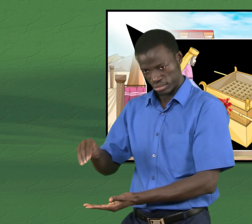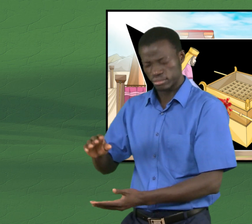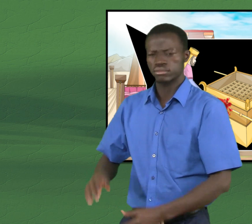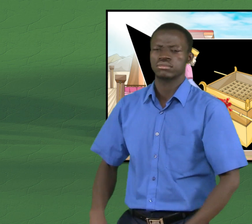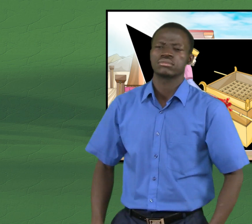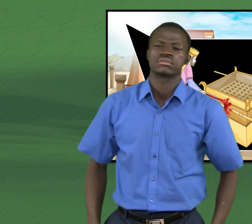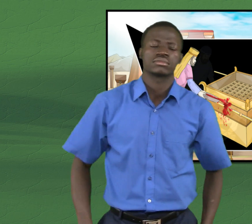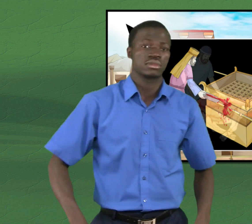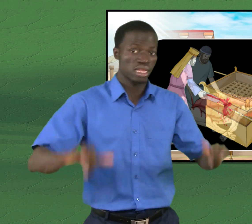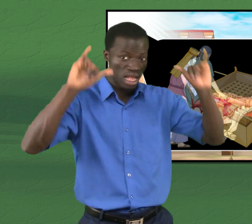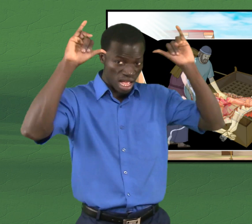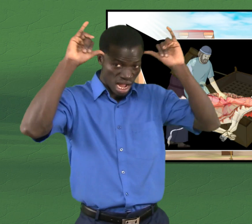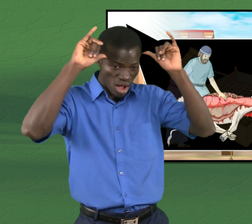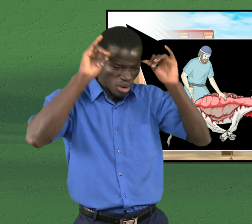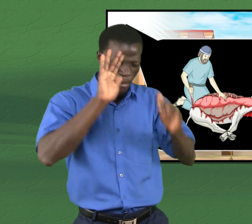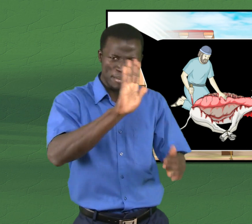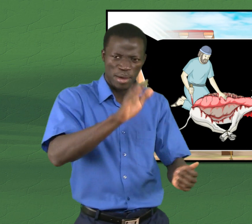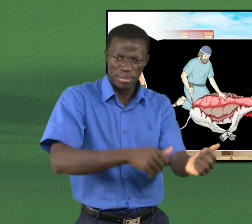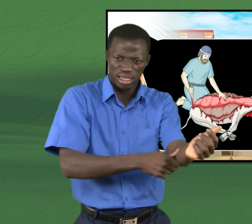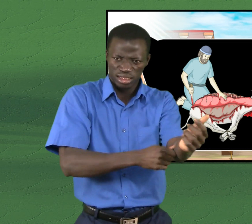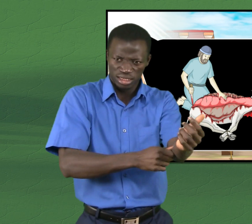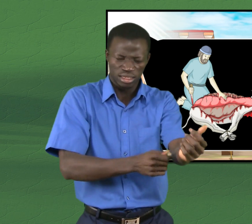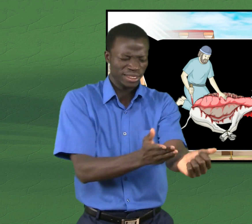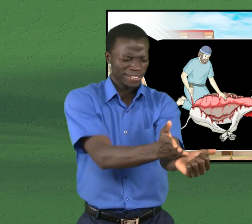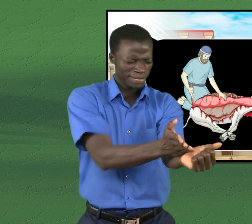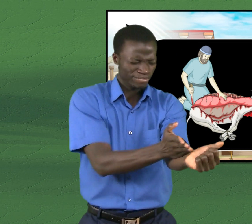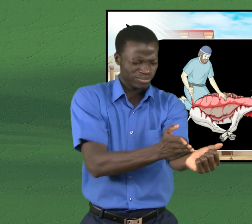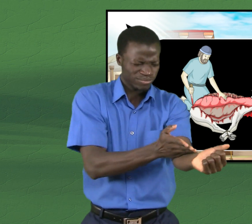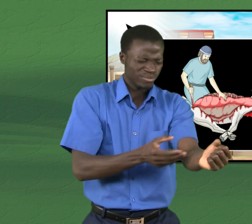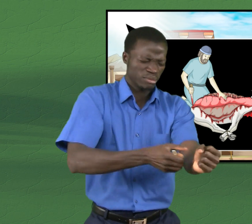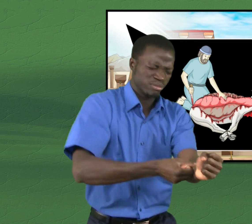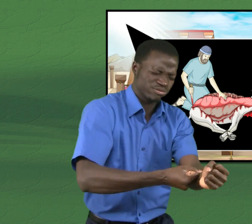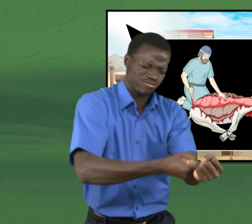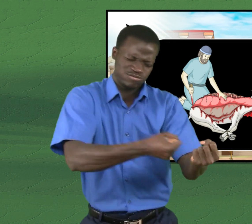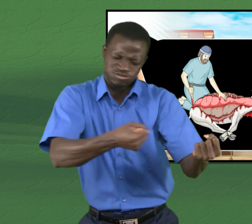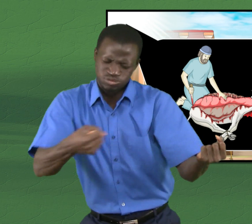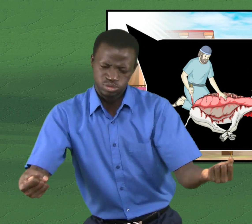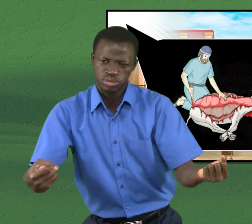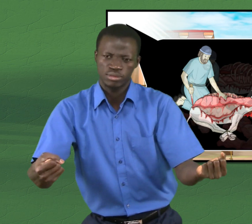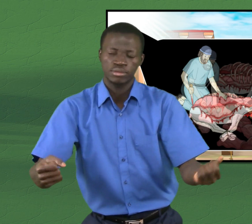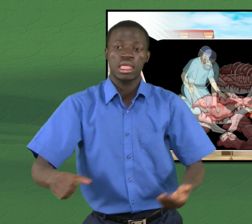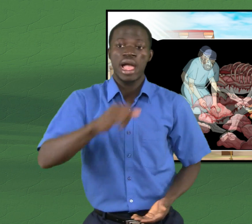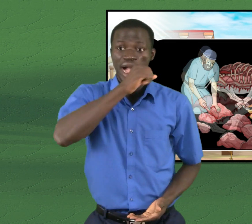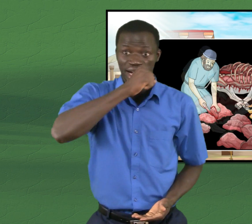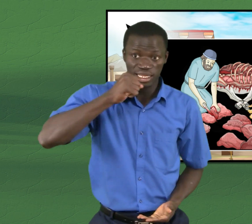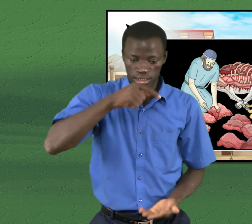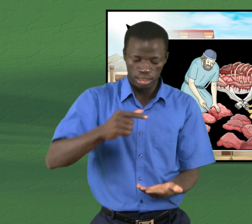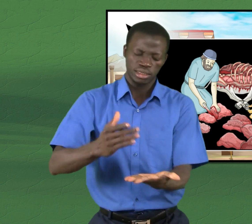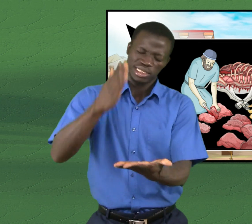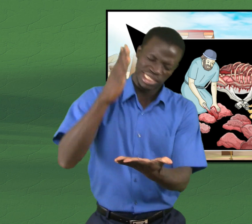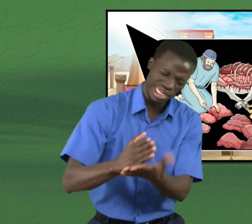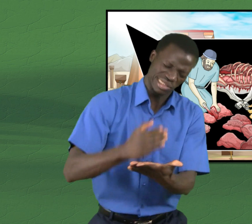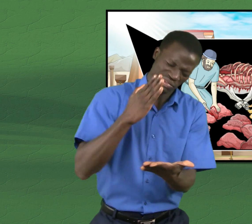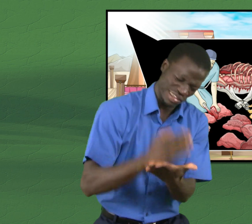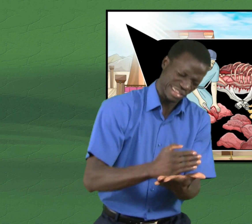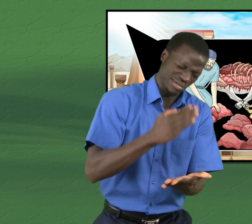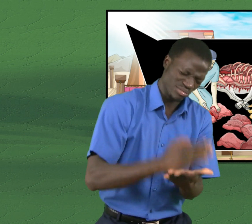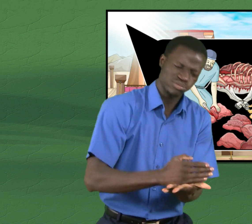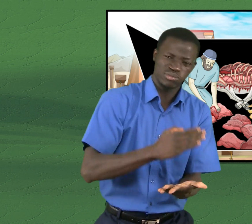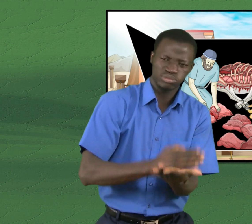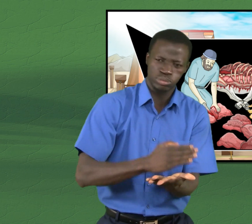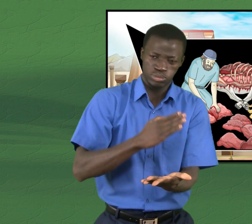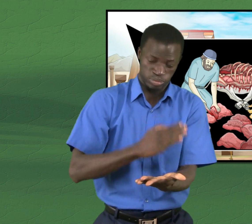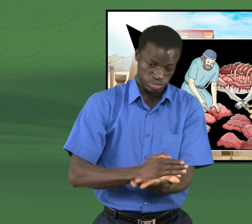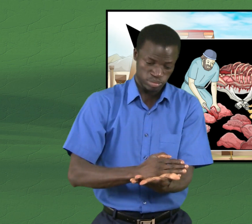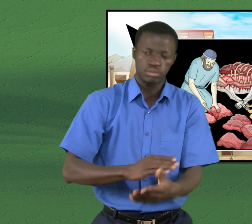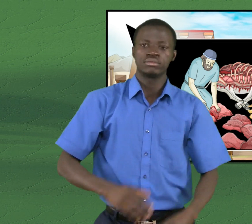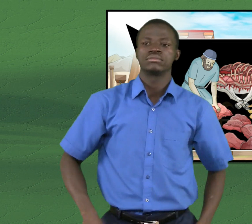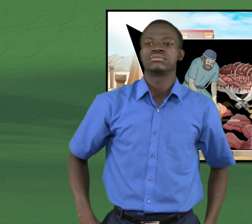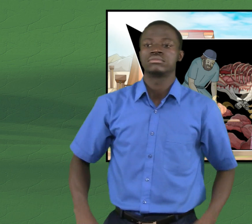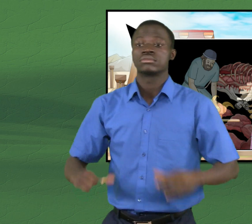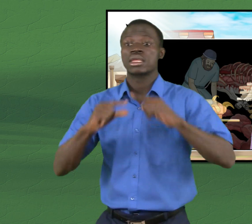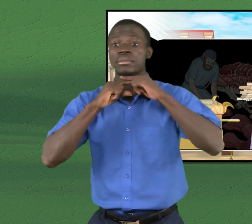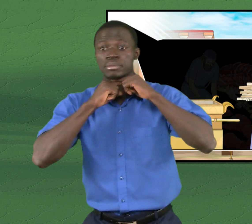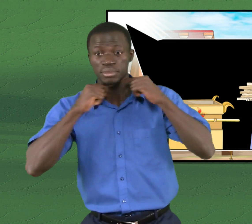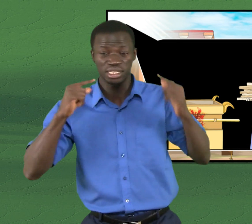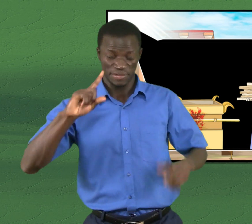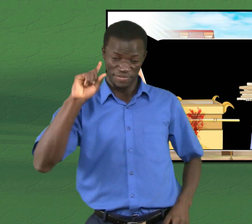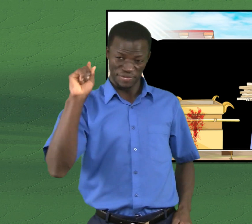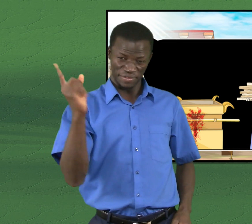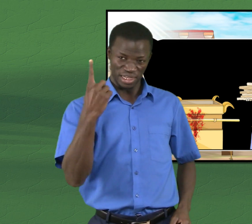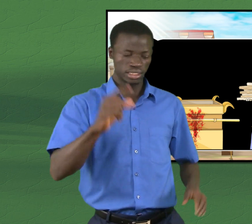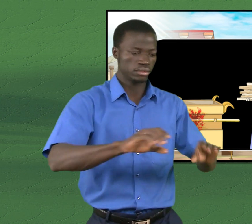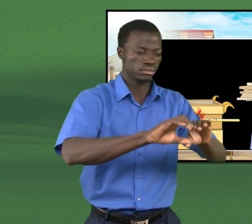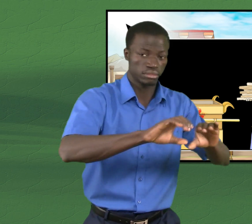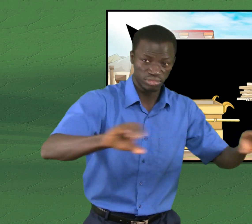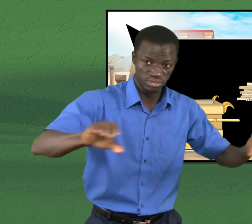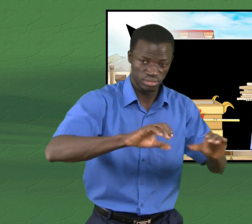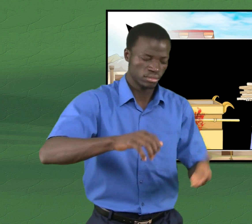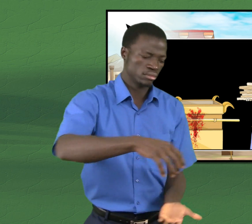Next, he is to skin the burnt offering and cut it into pieces.